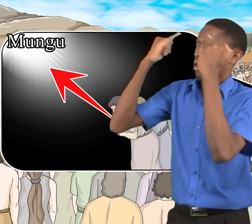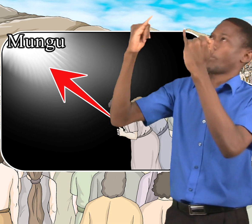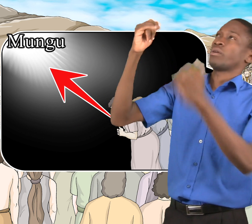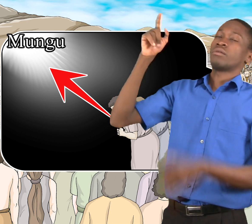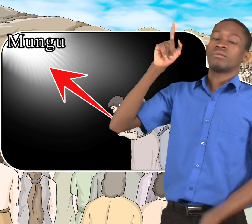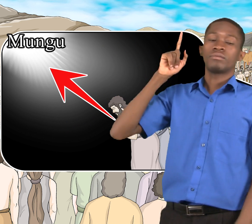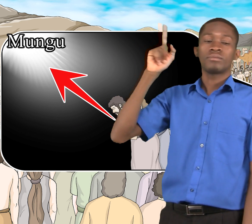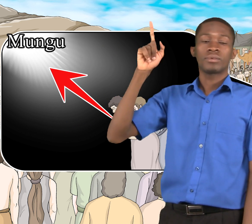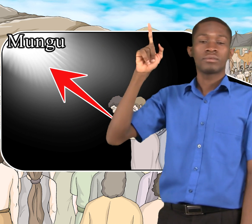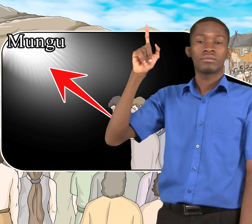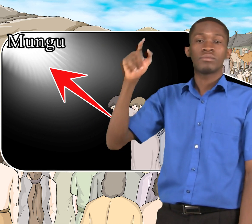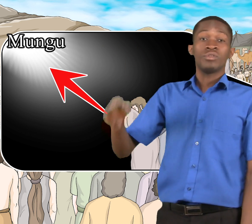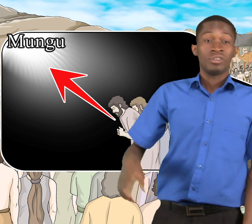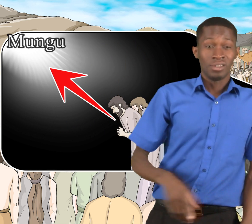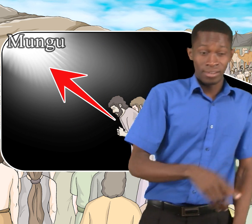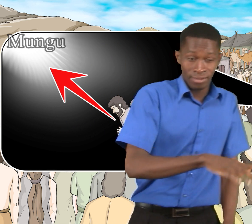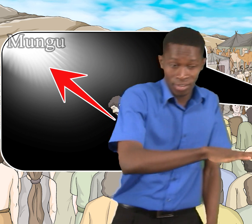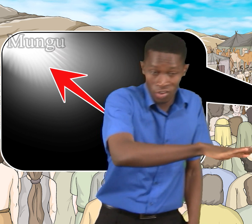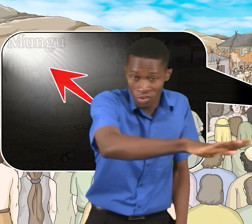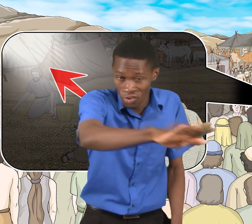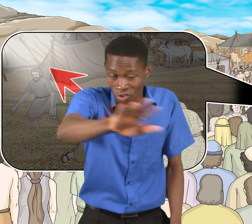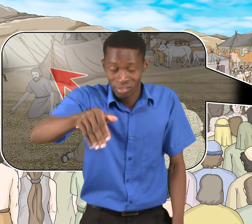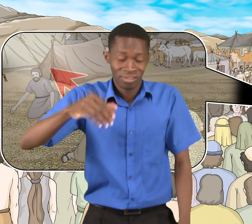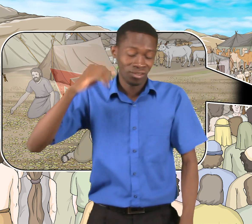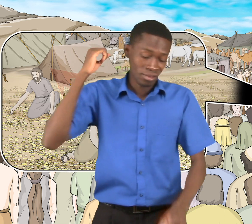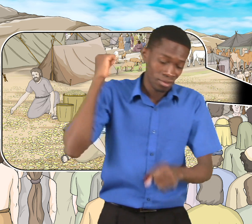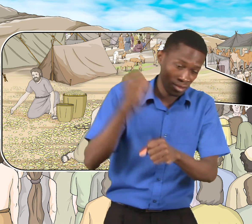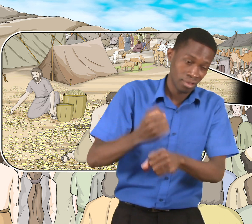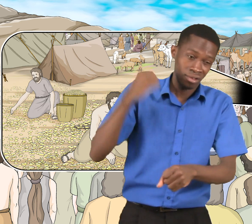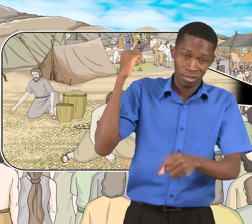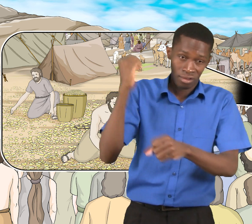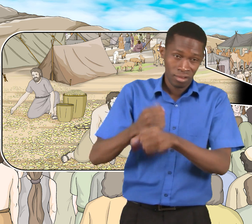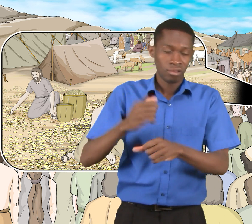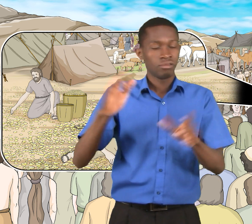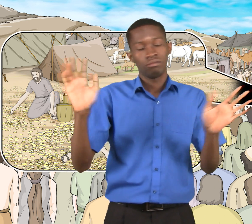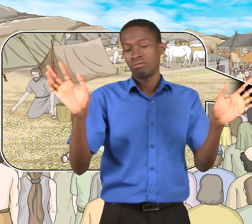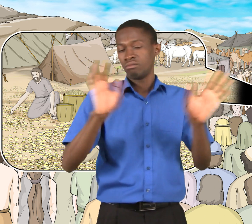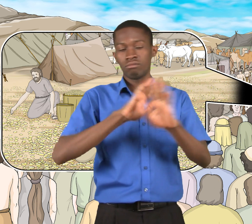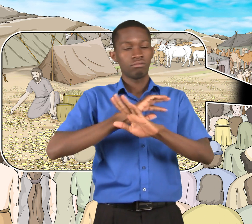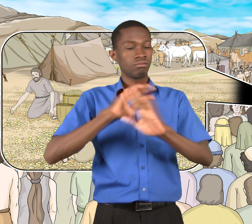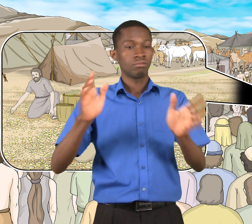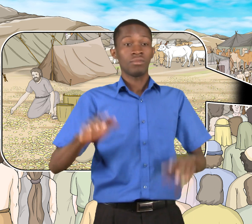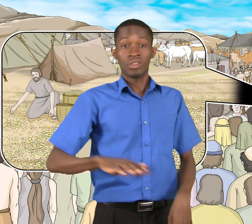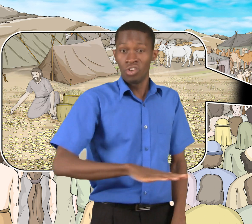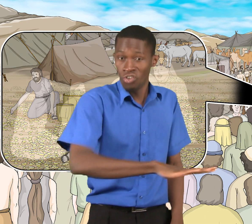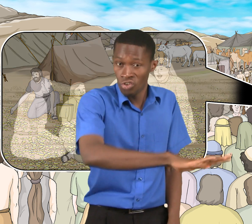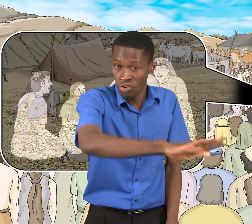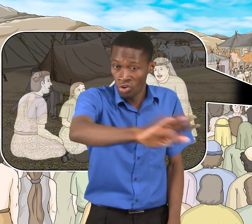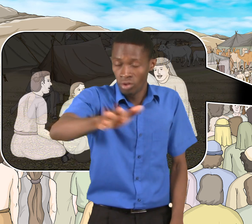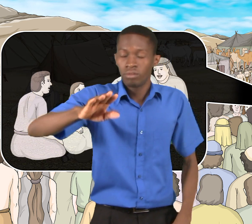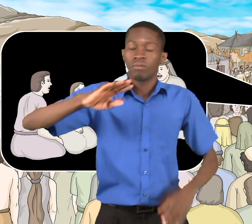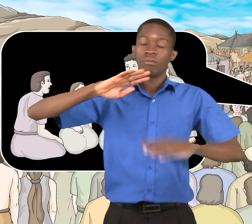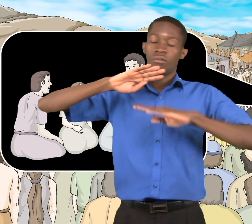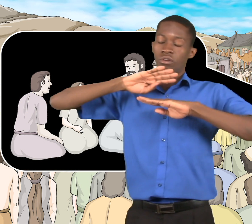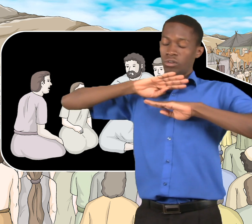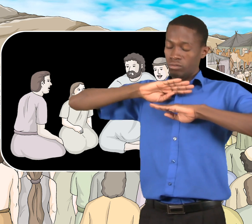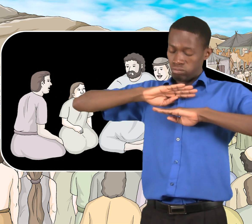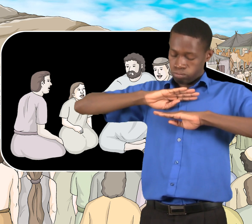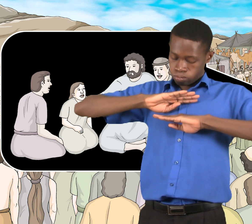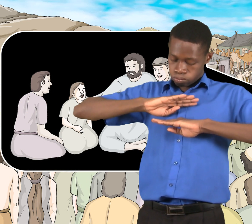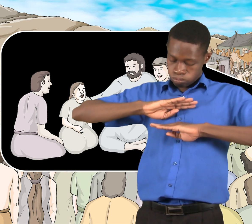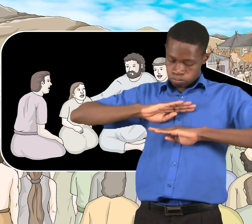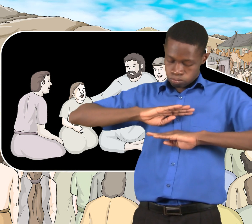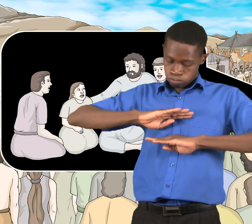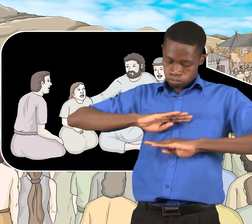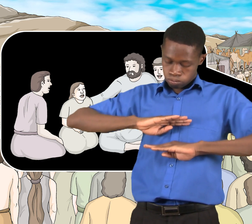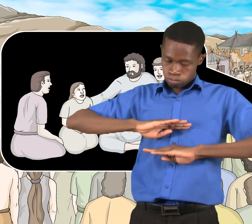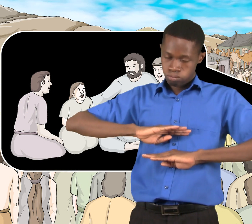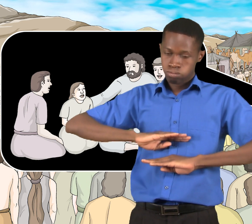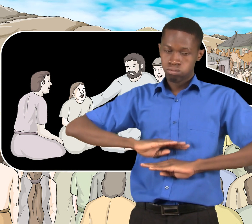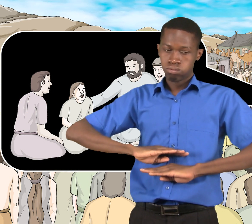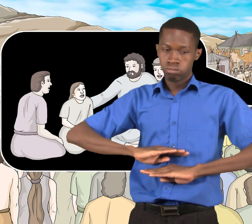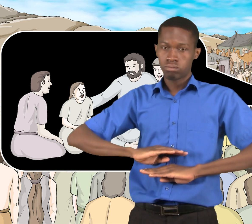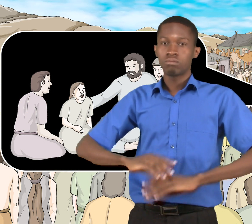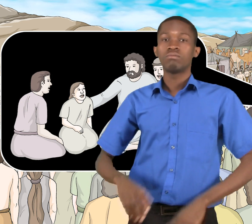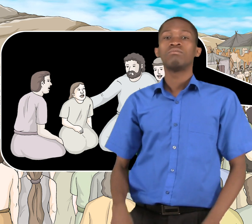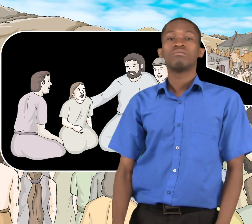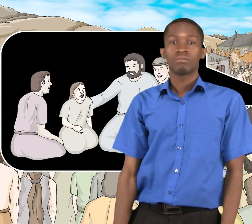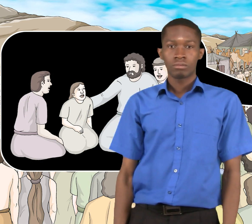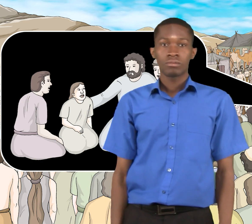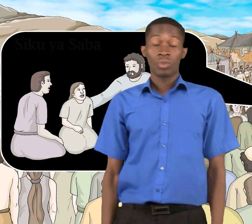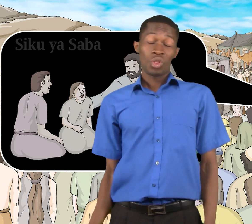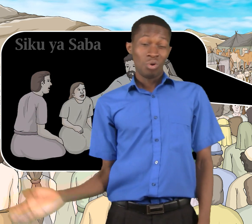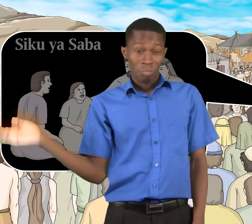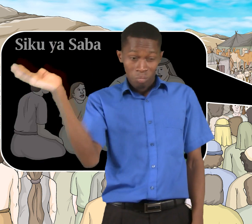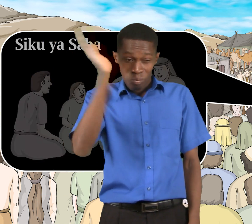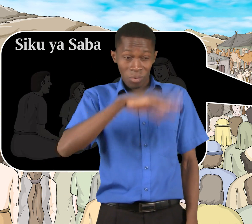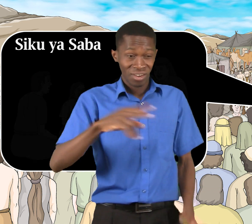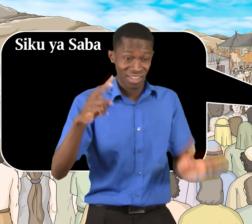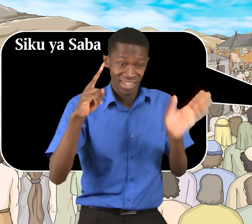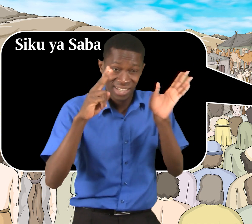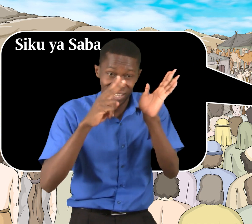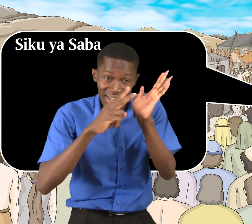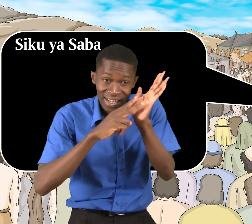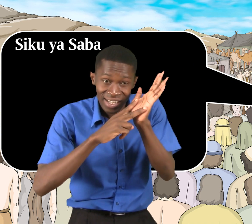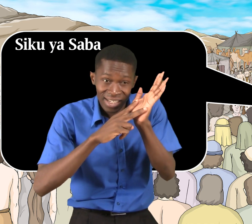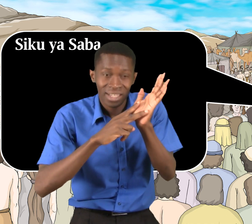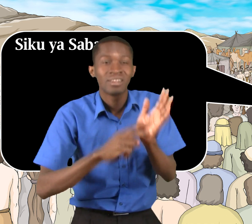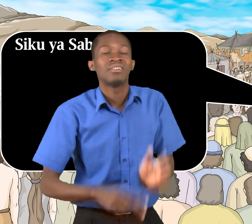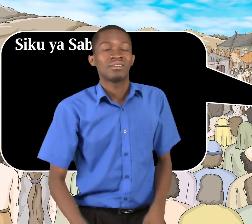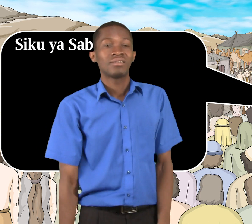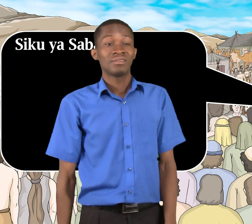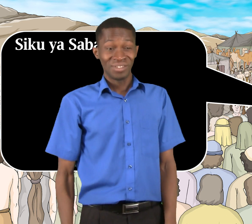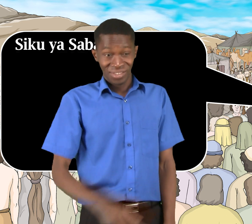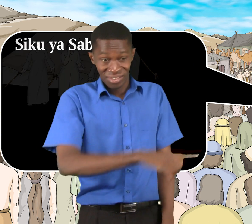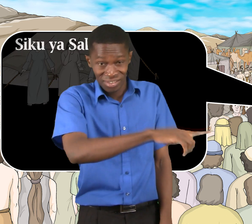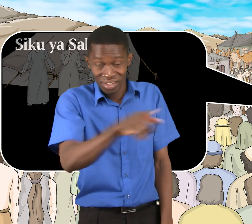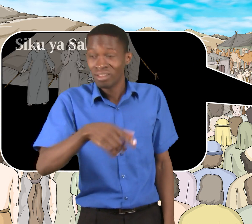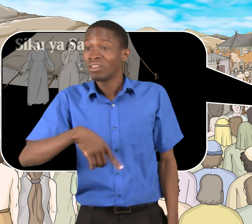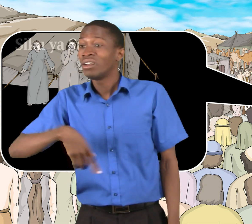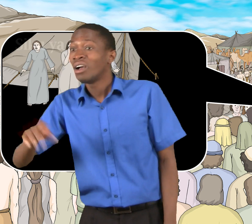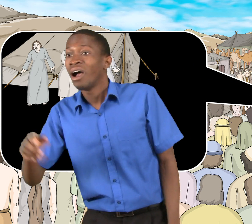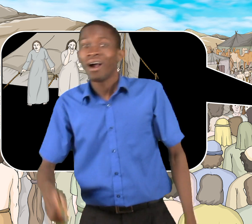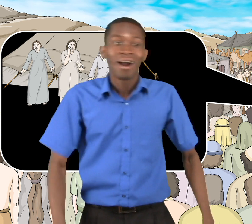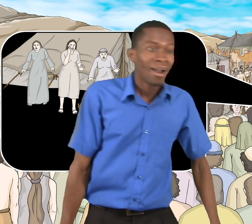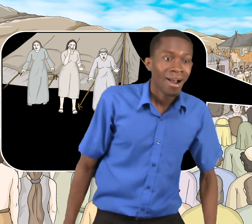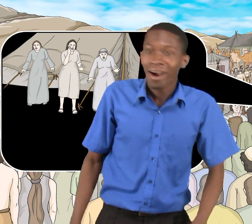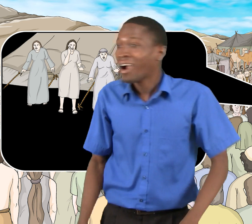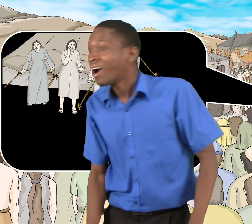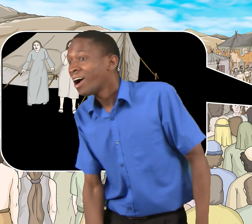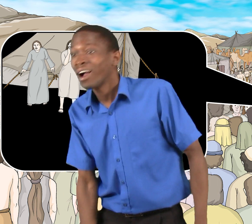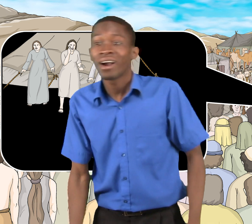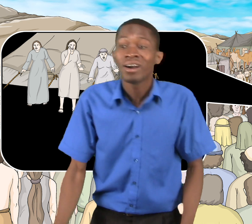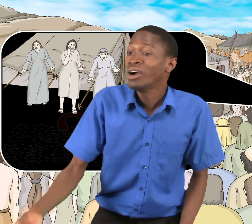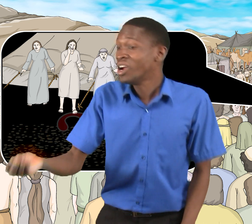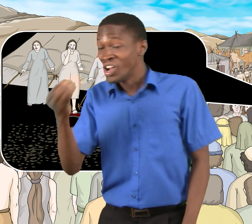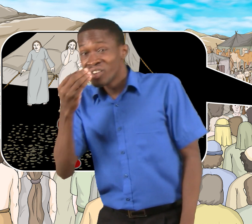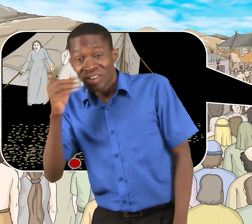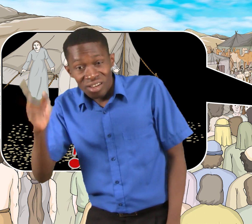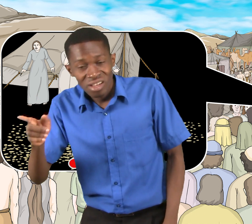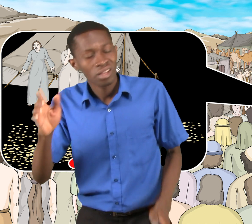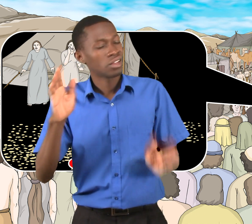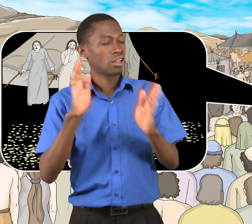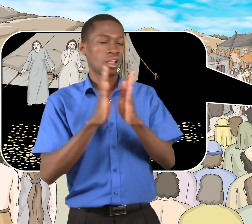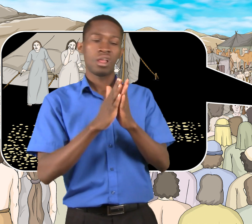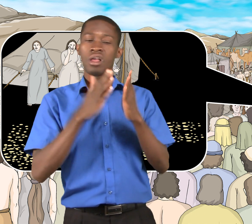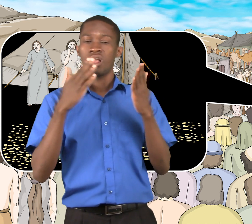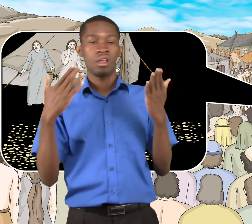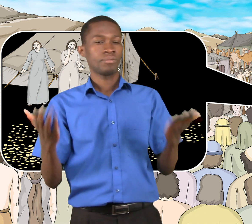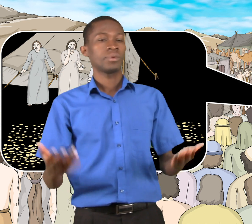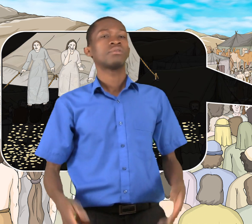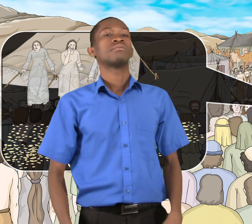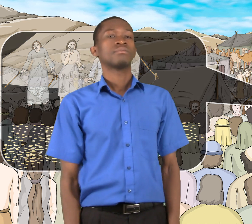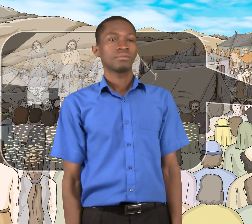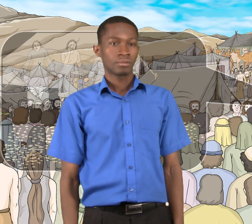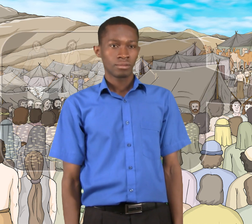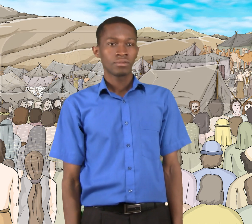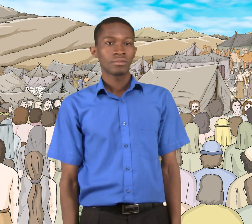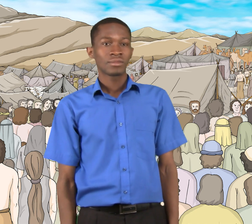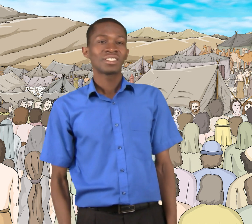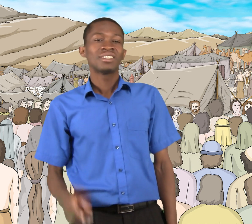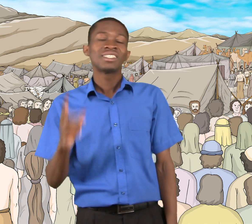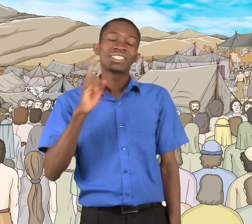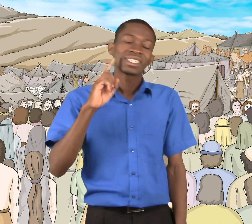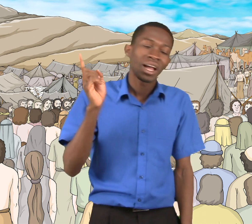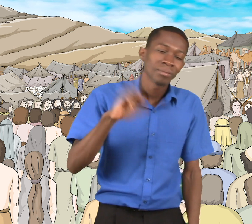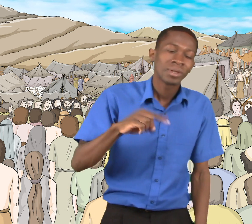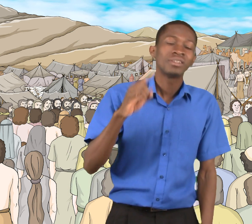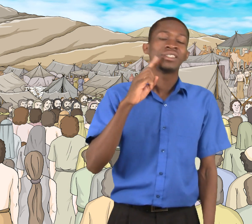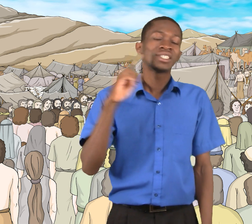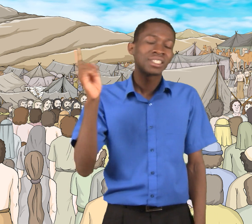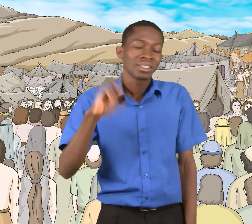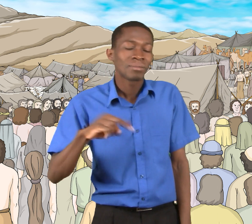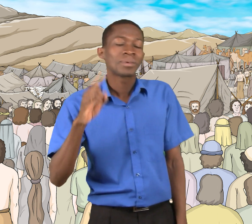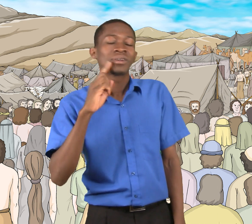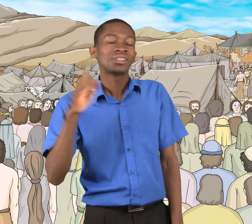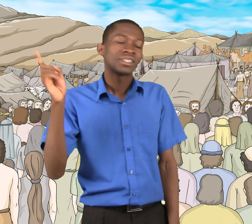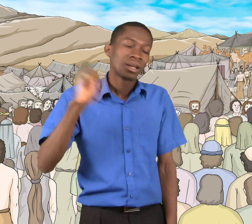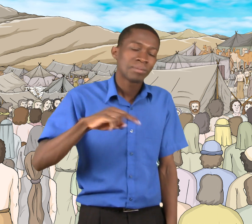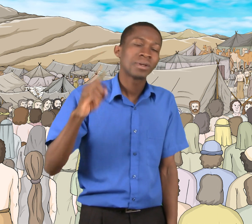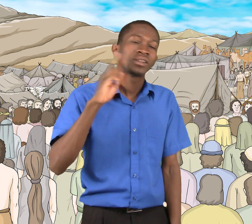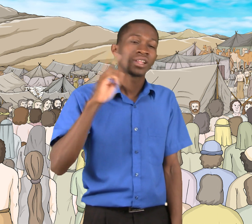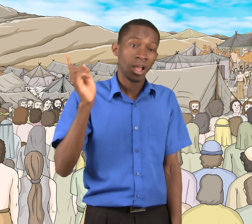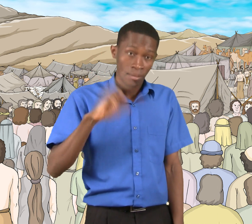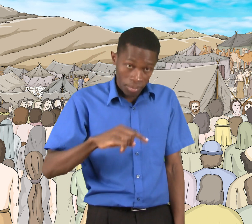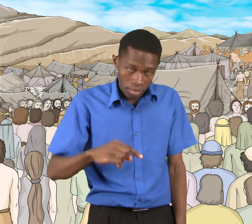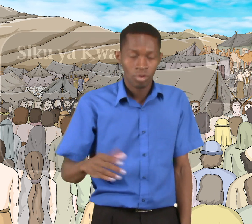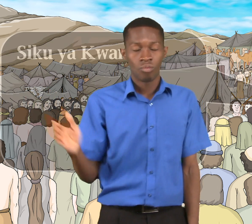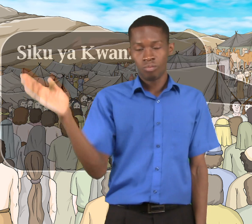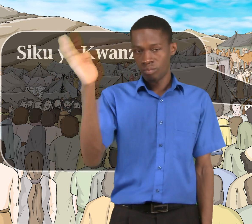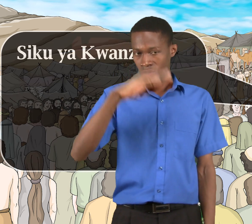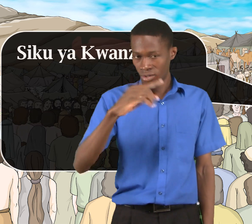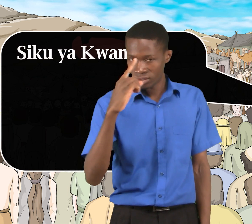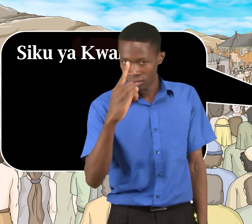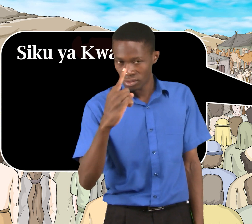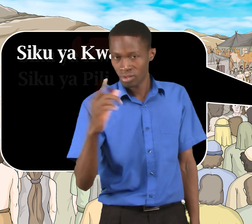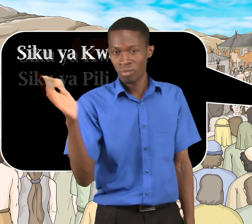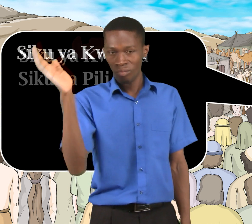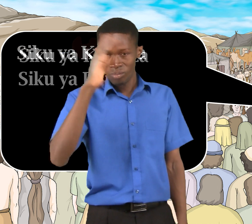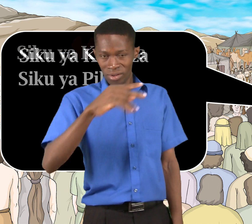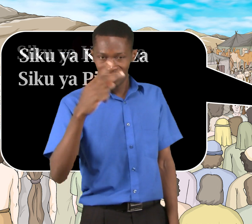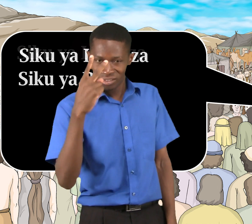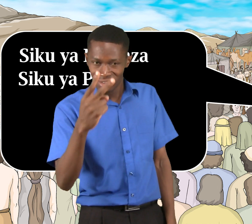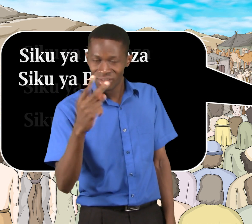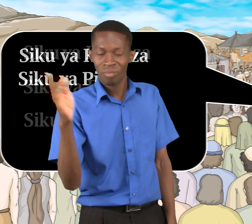Today you will not find anything in the field.